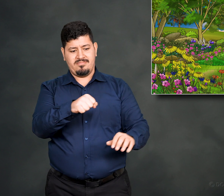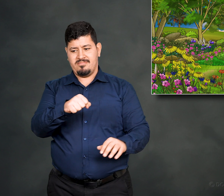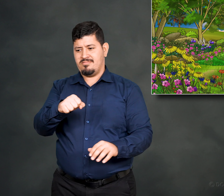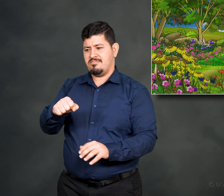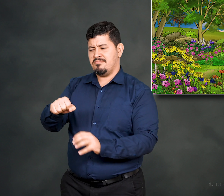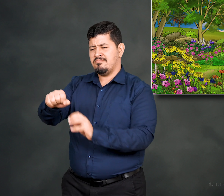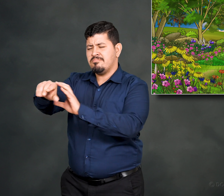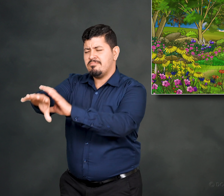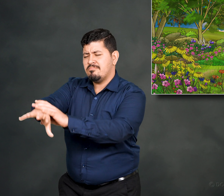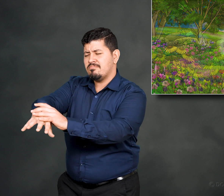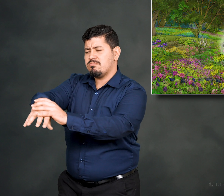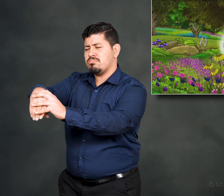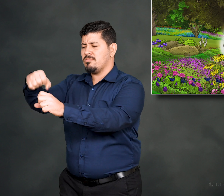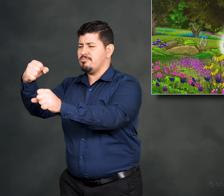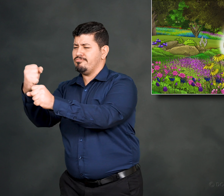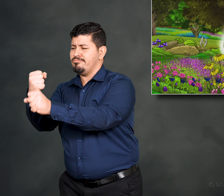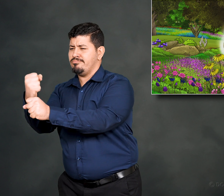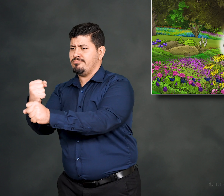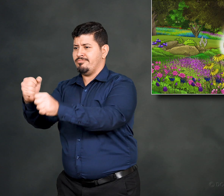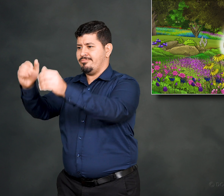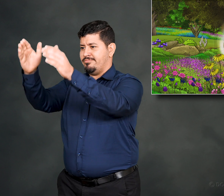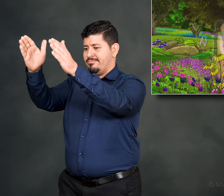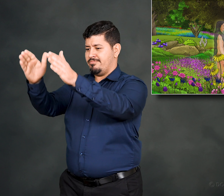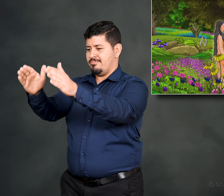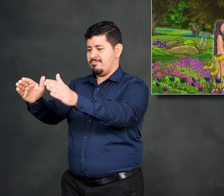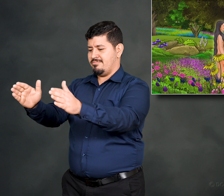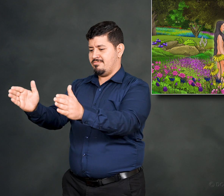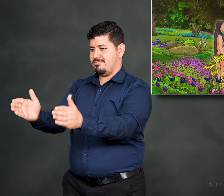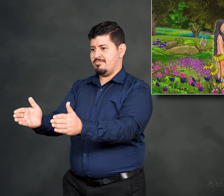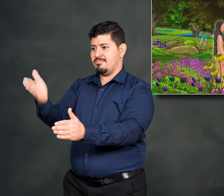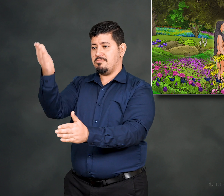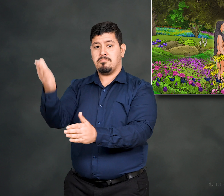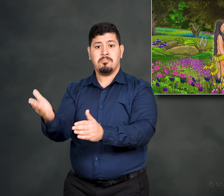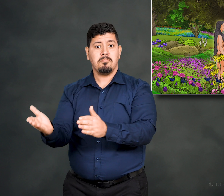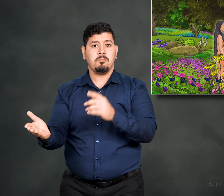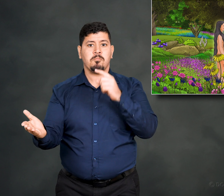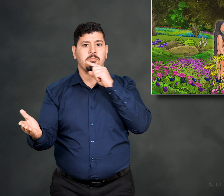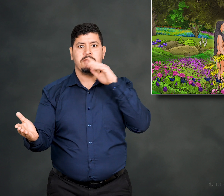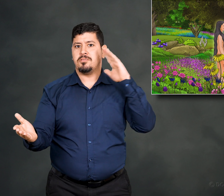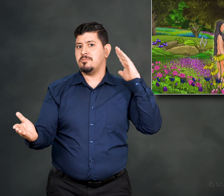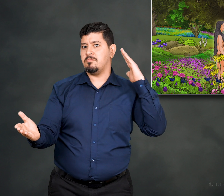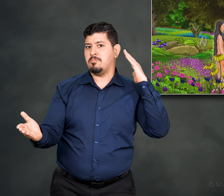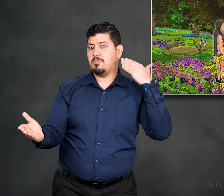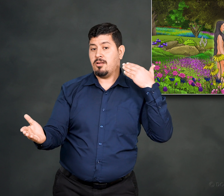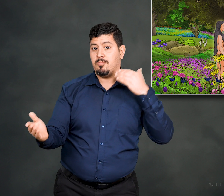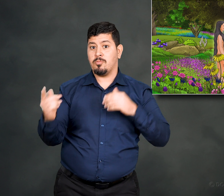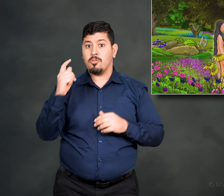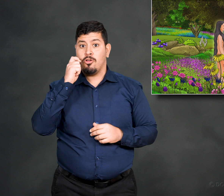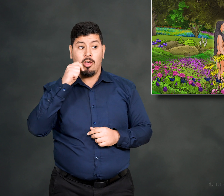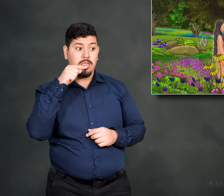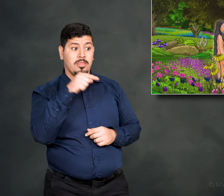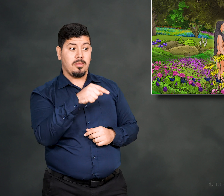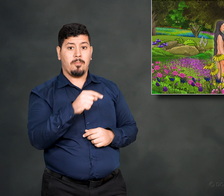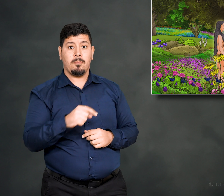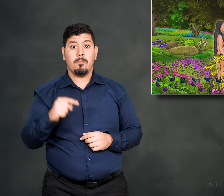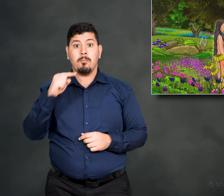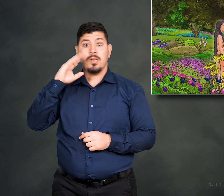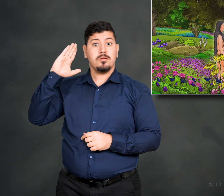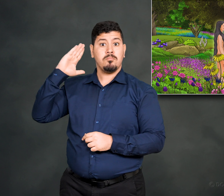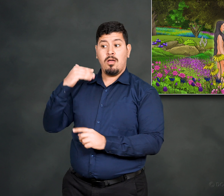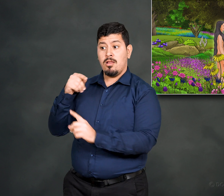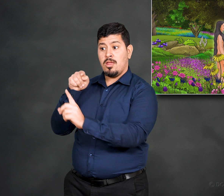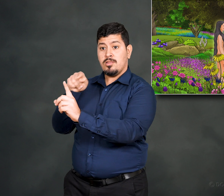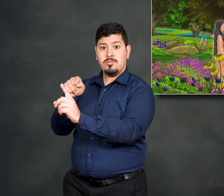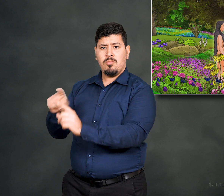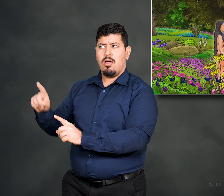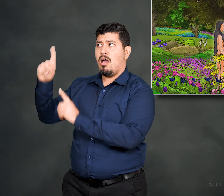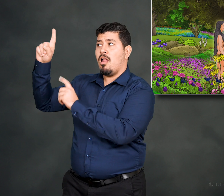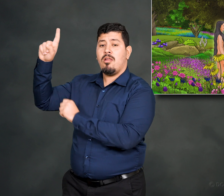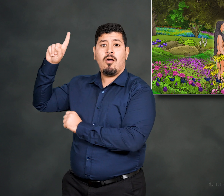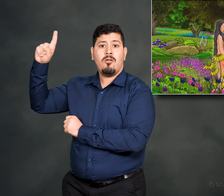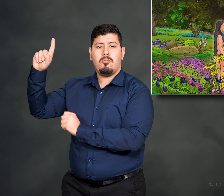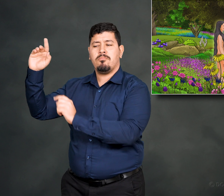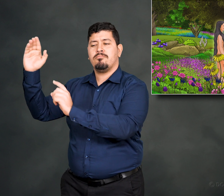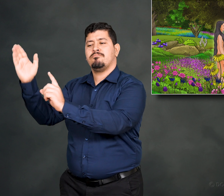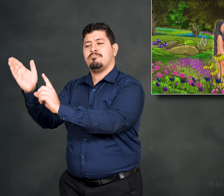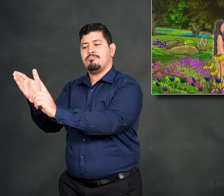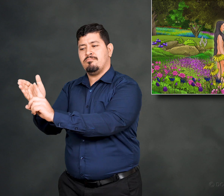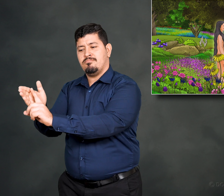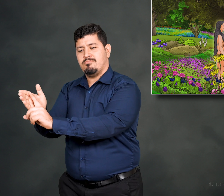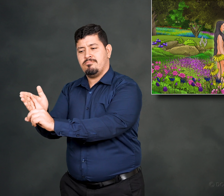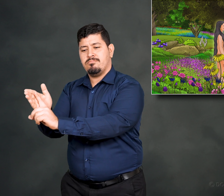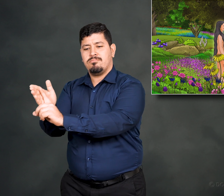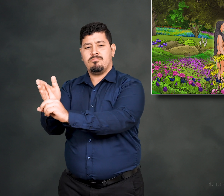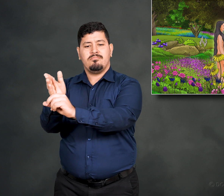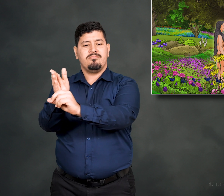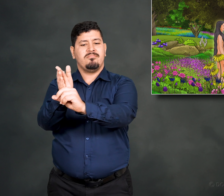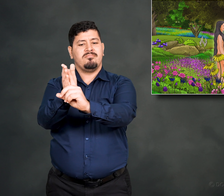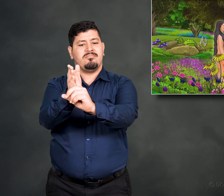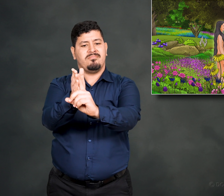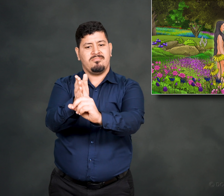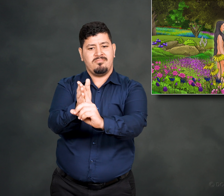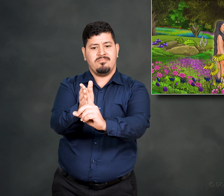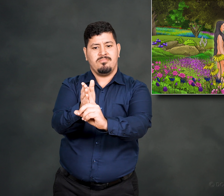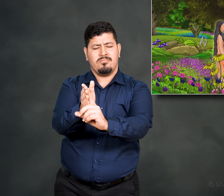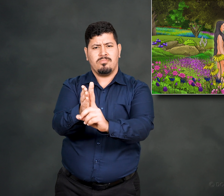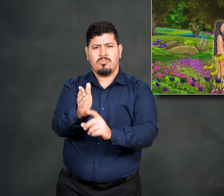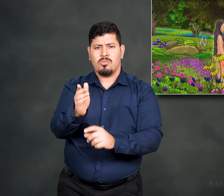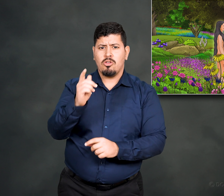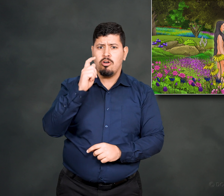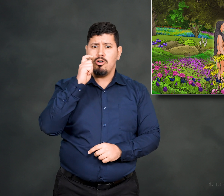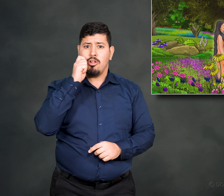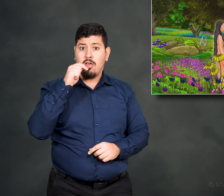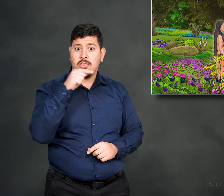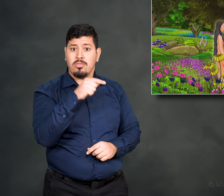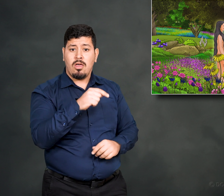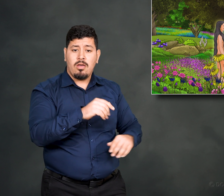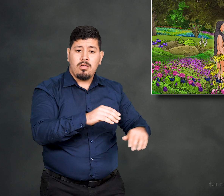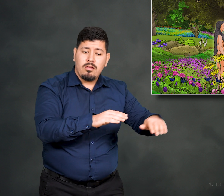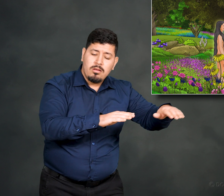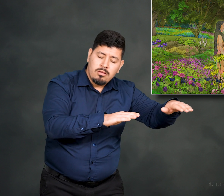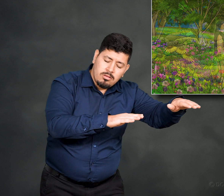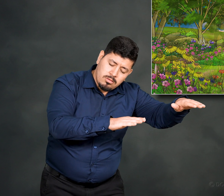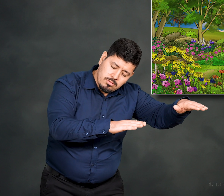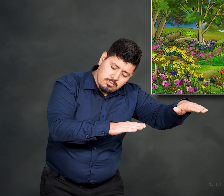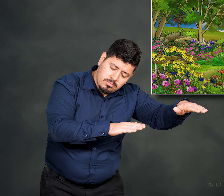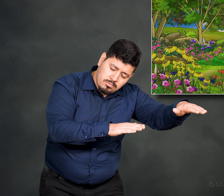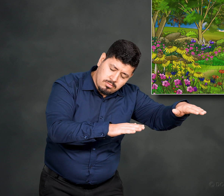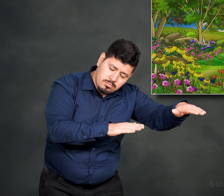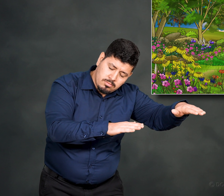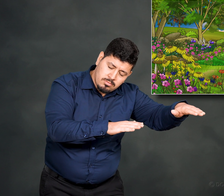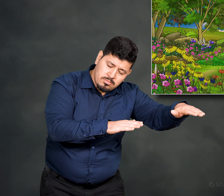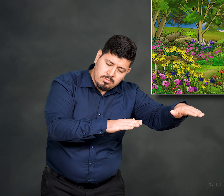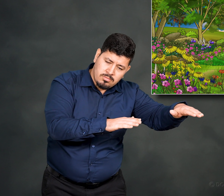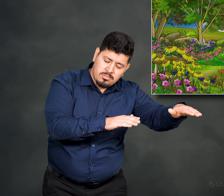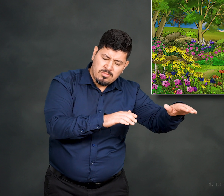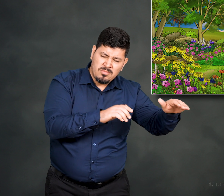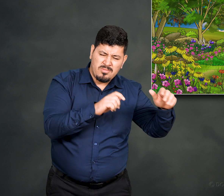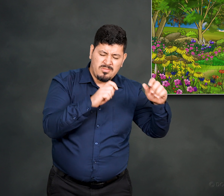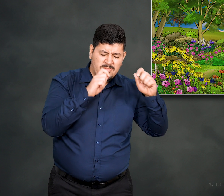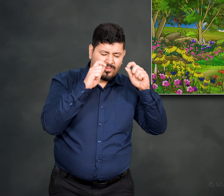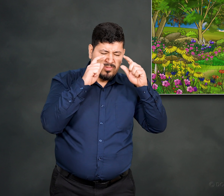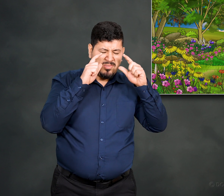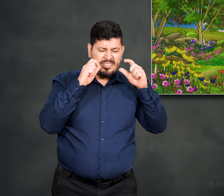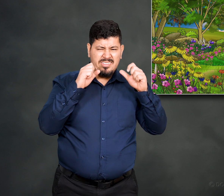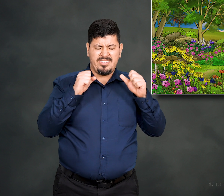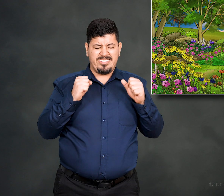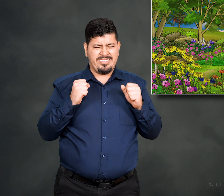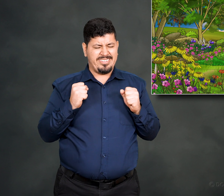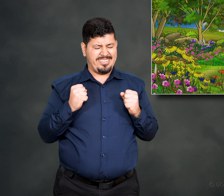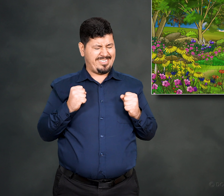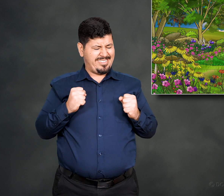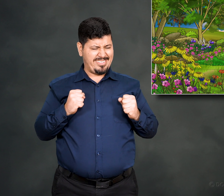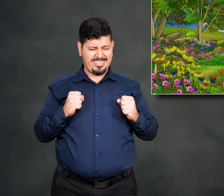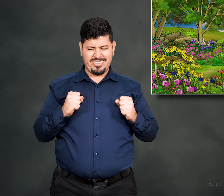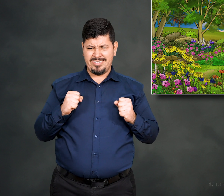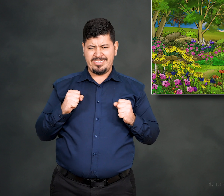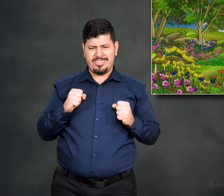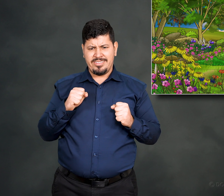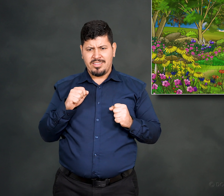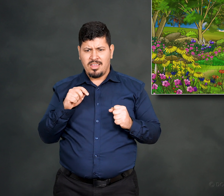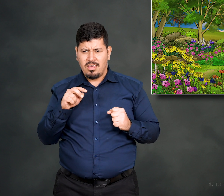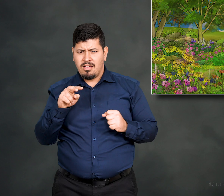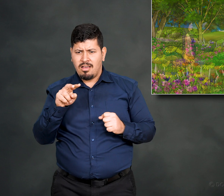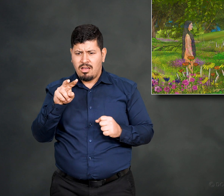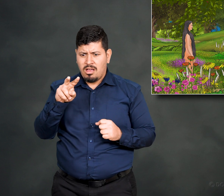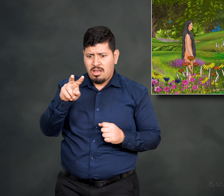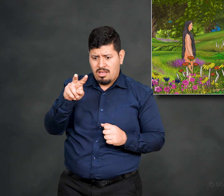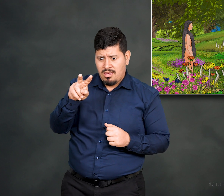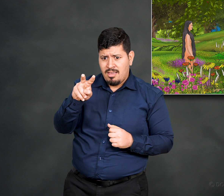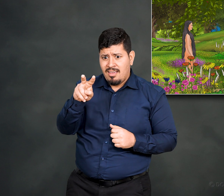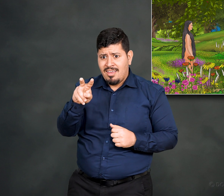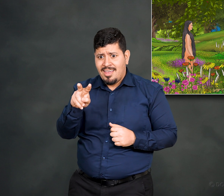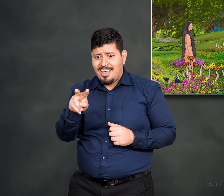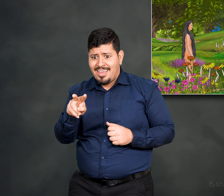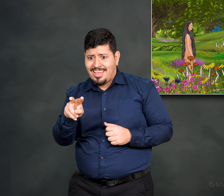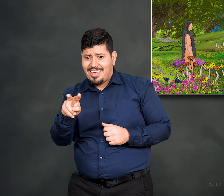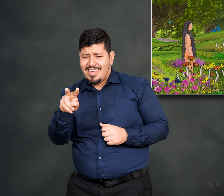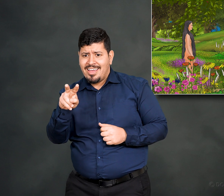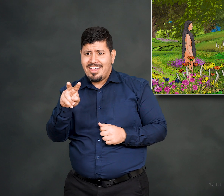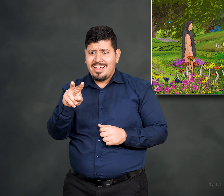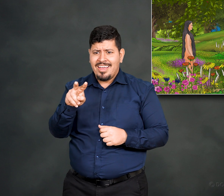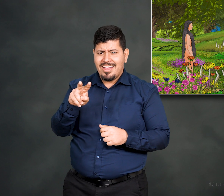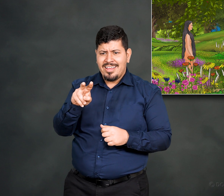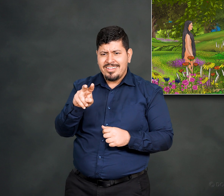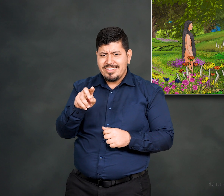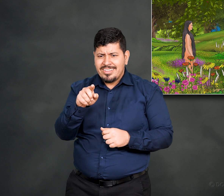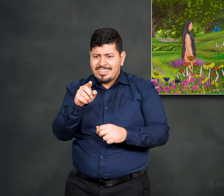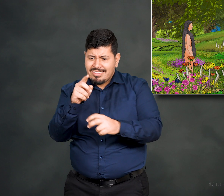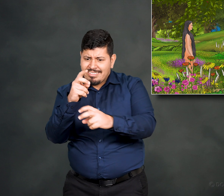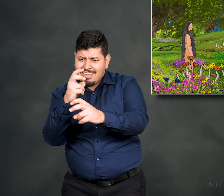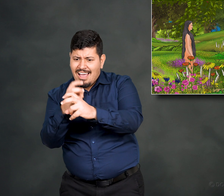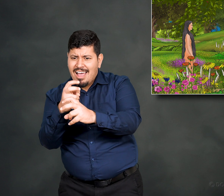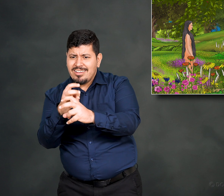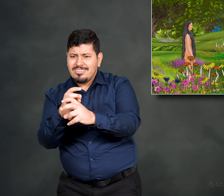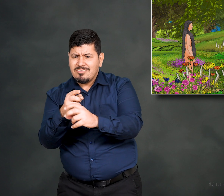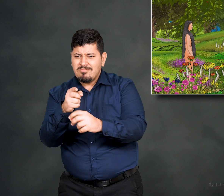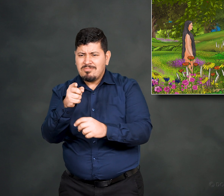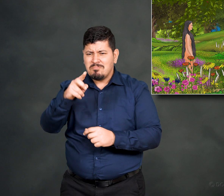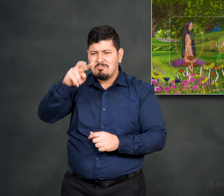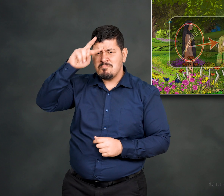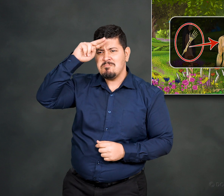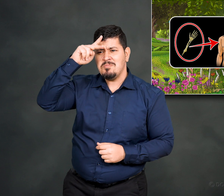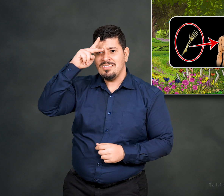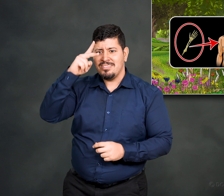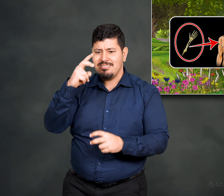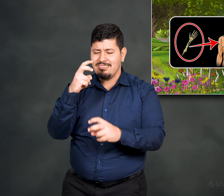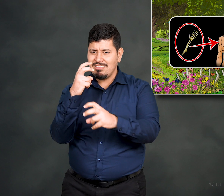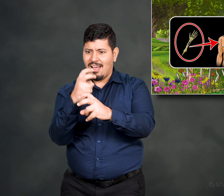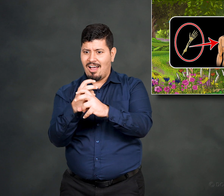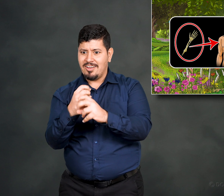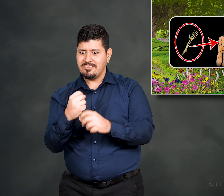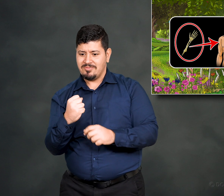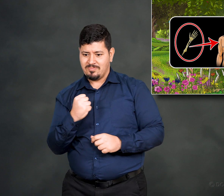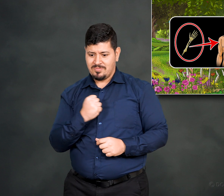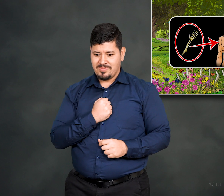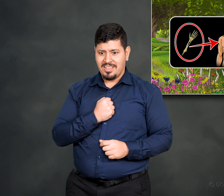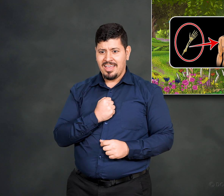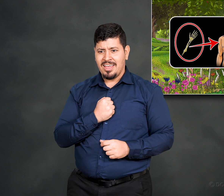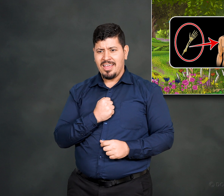And from the rib that the LORD God had taken from the man, He made a woman and brought her to him.